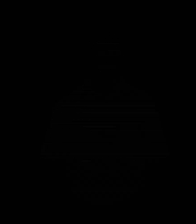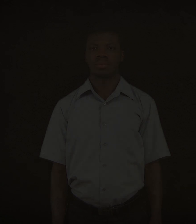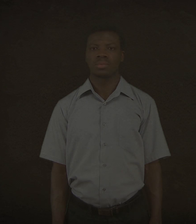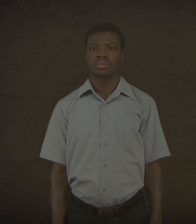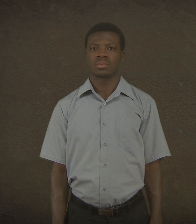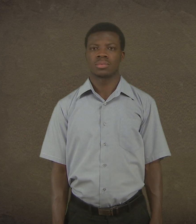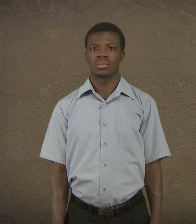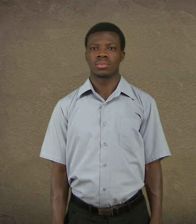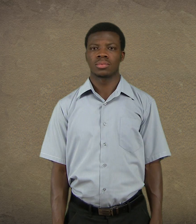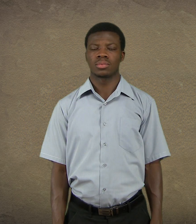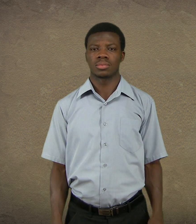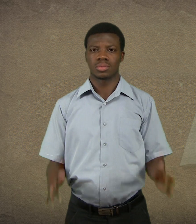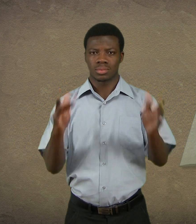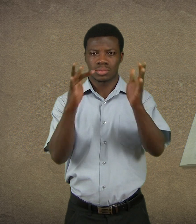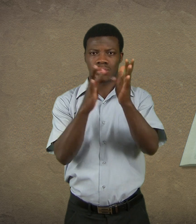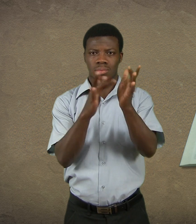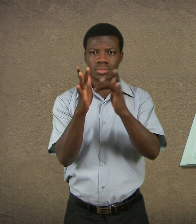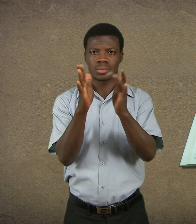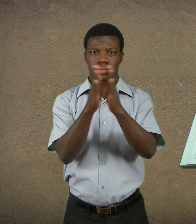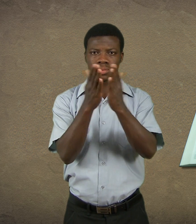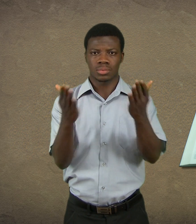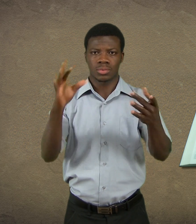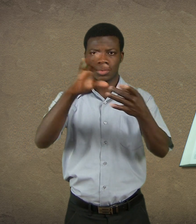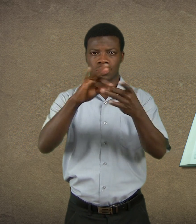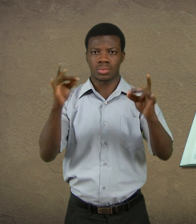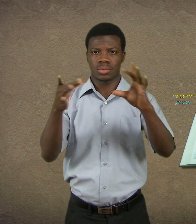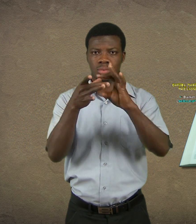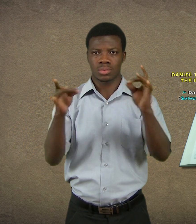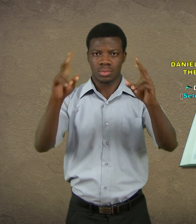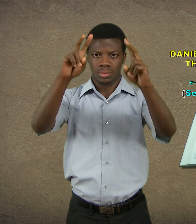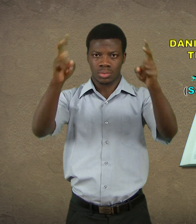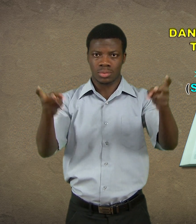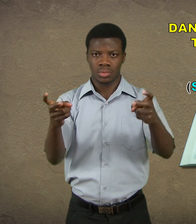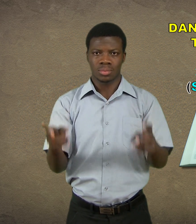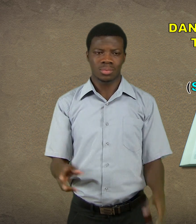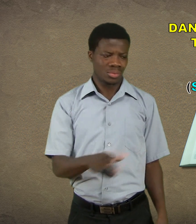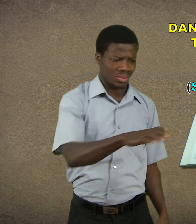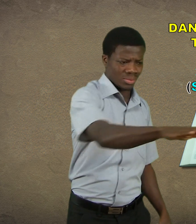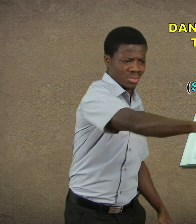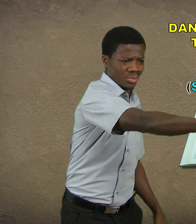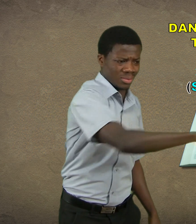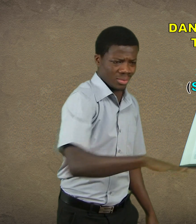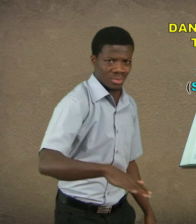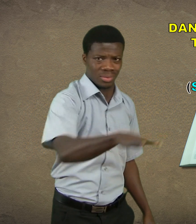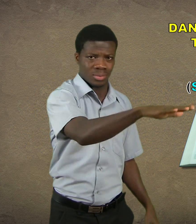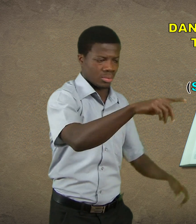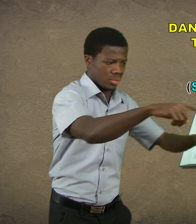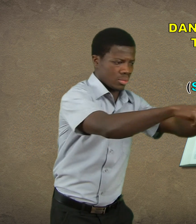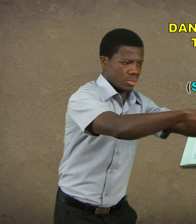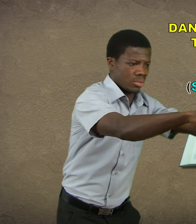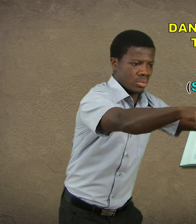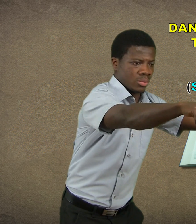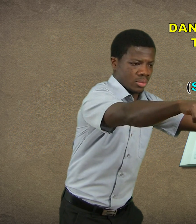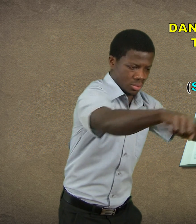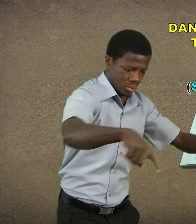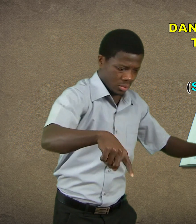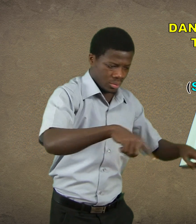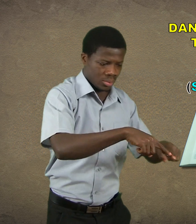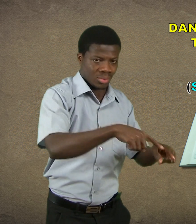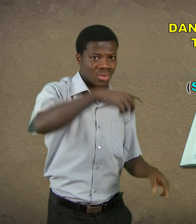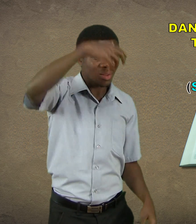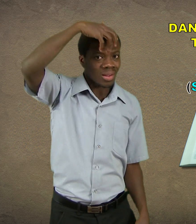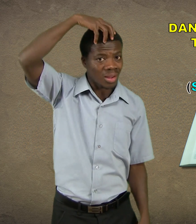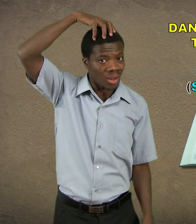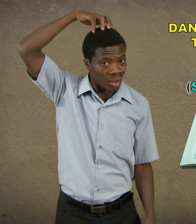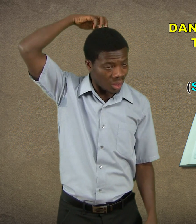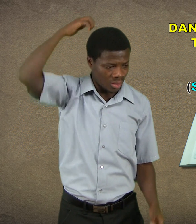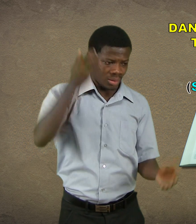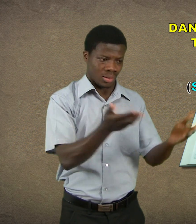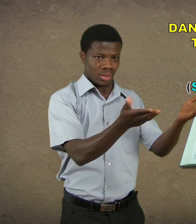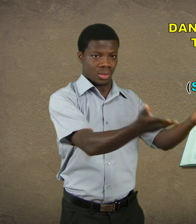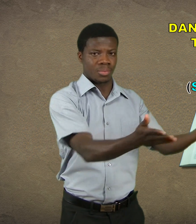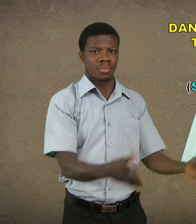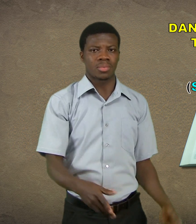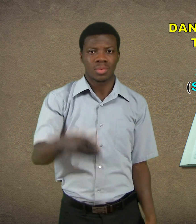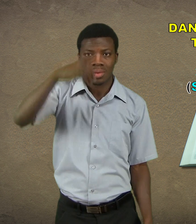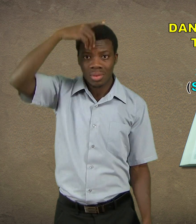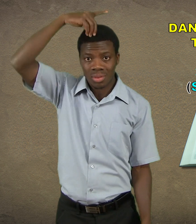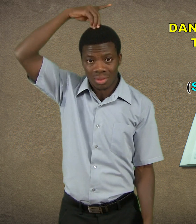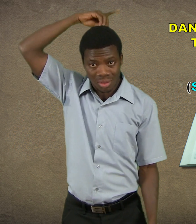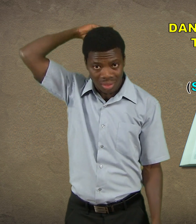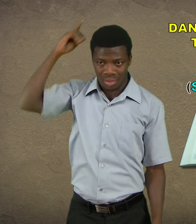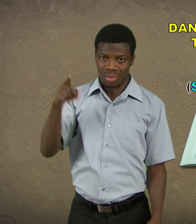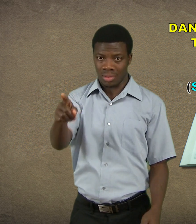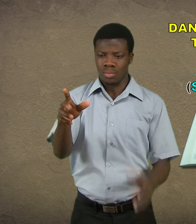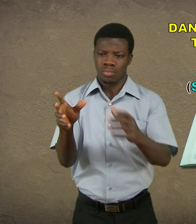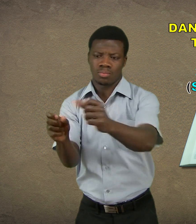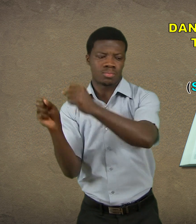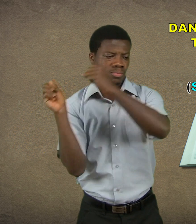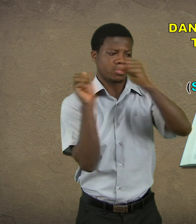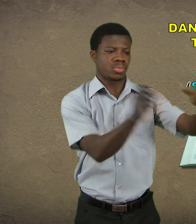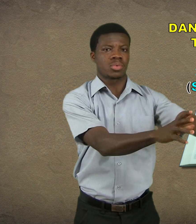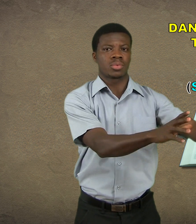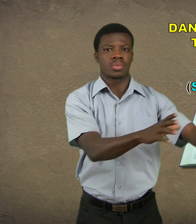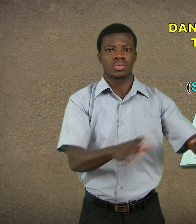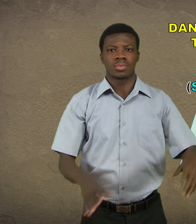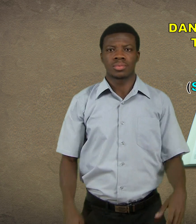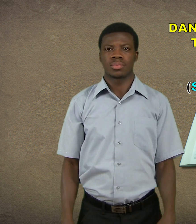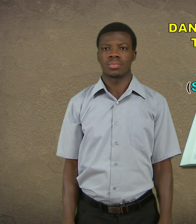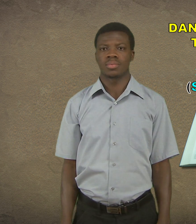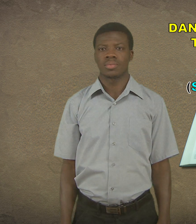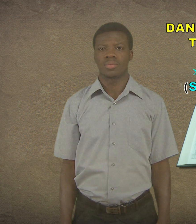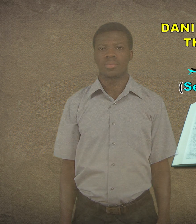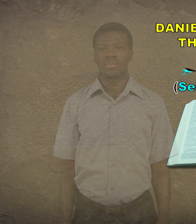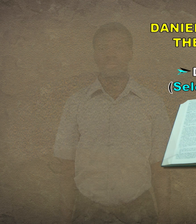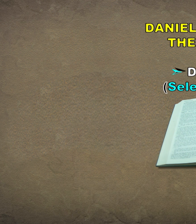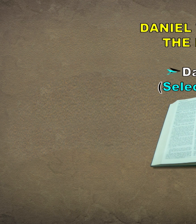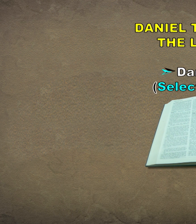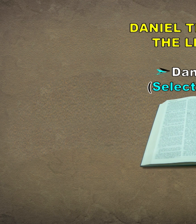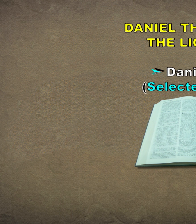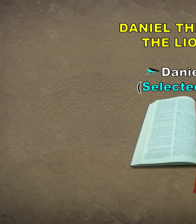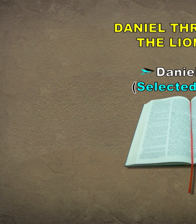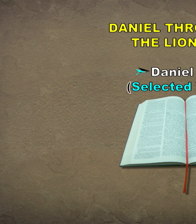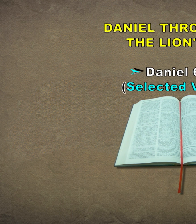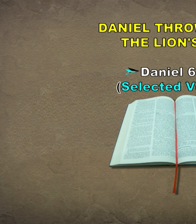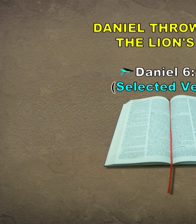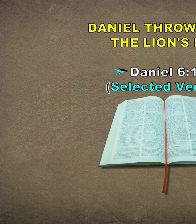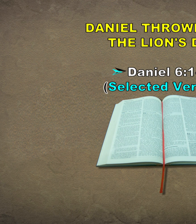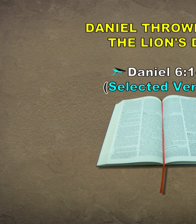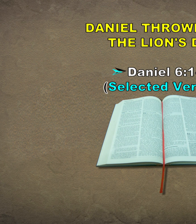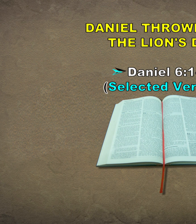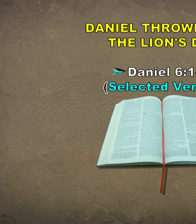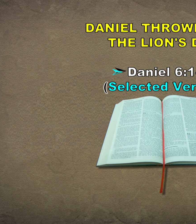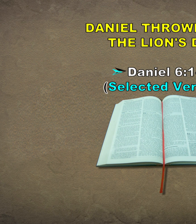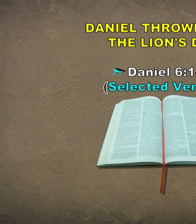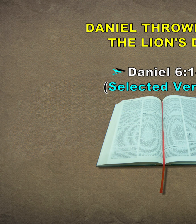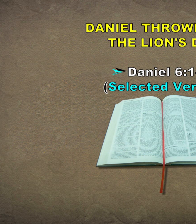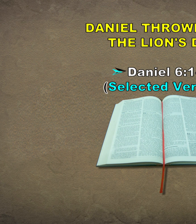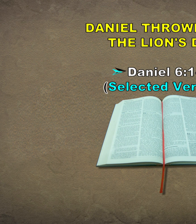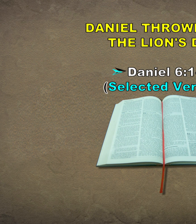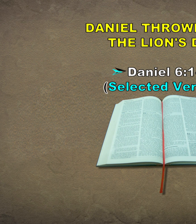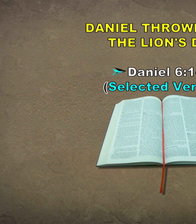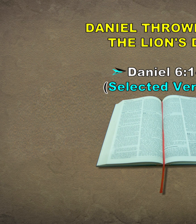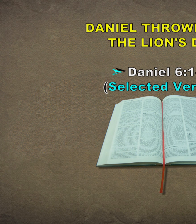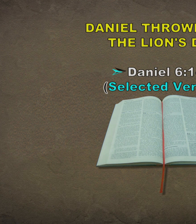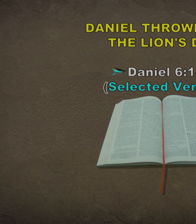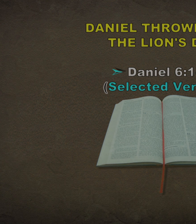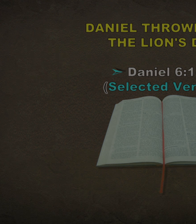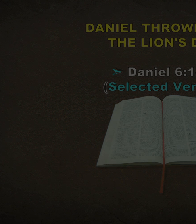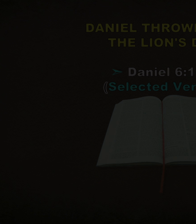Daniel thrown into the lions' den